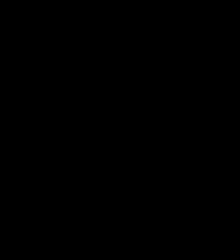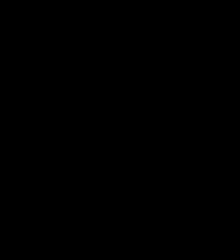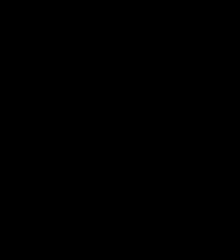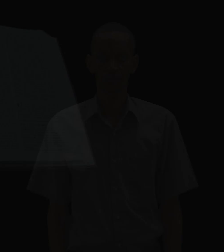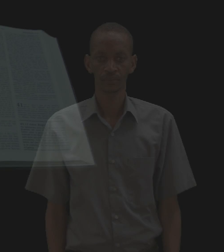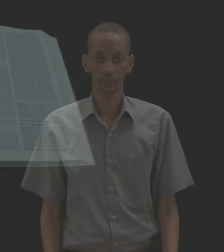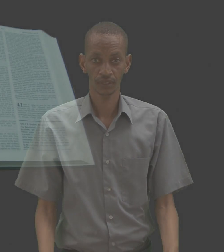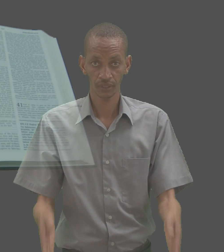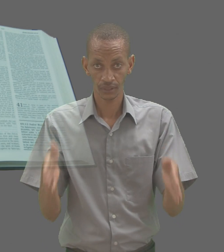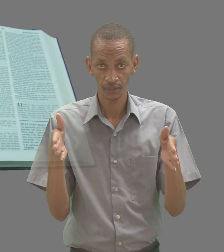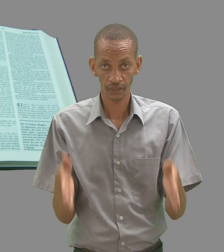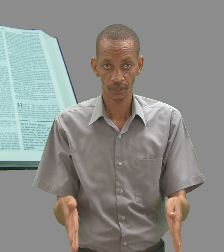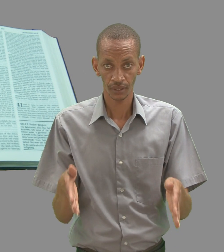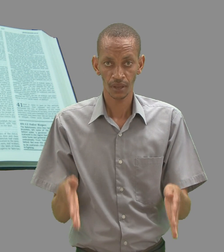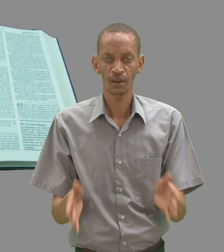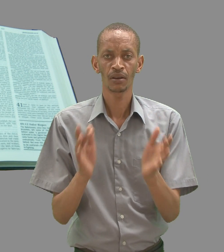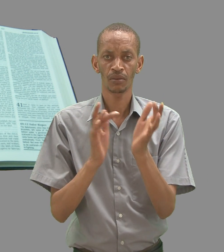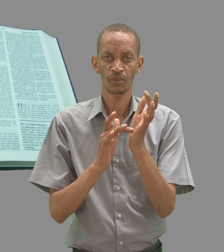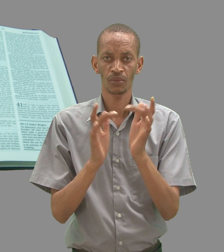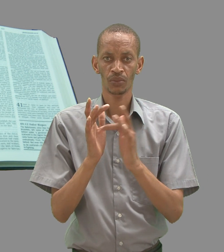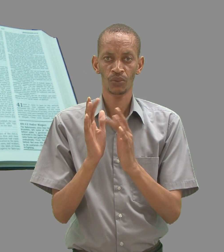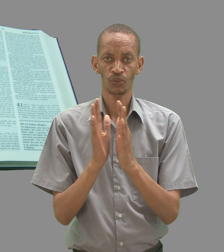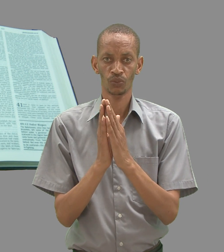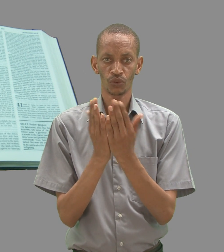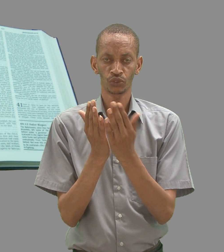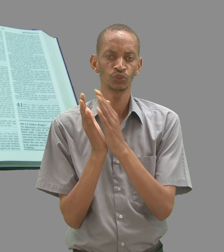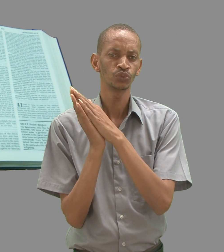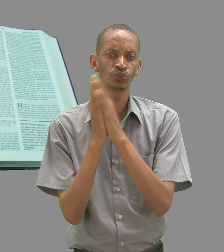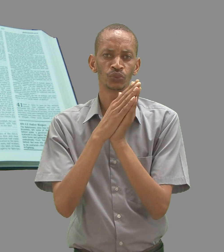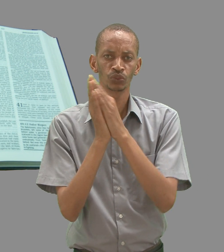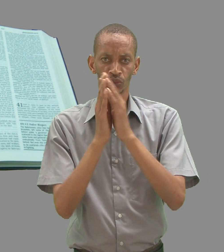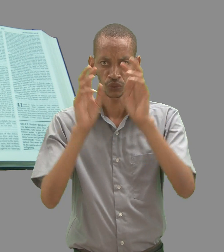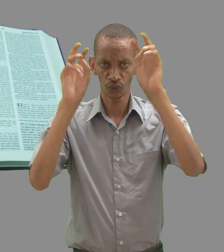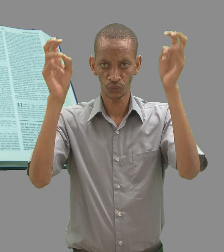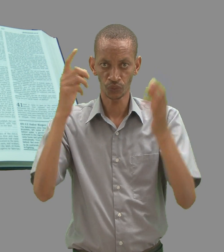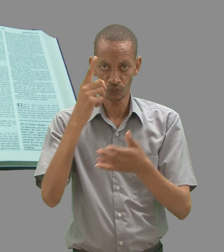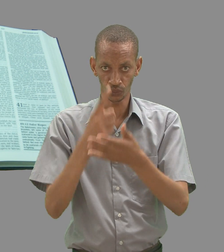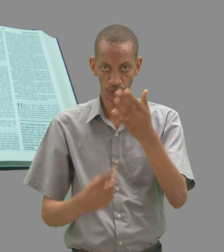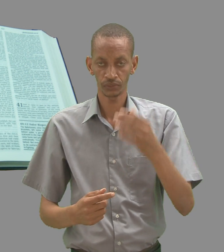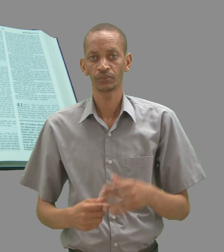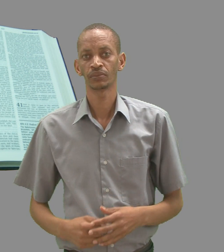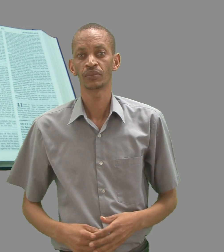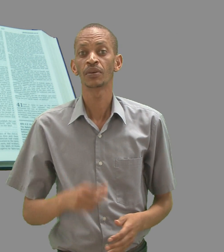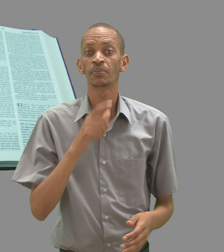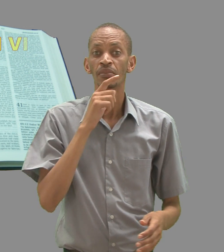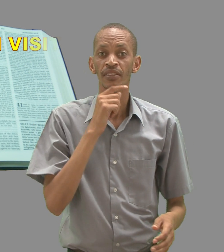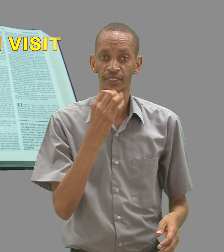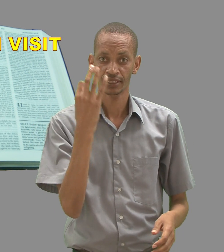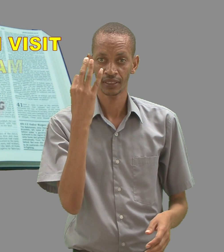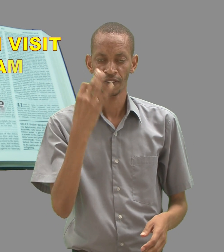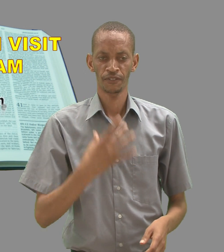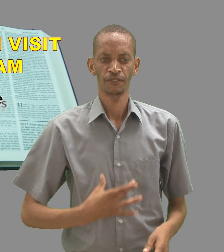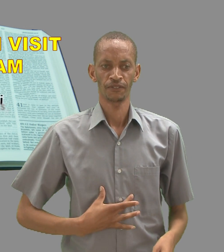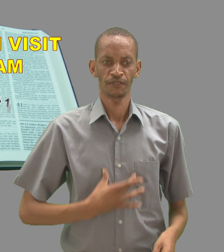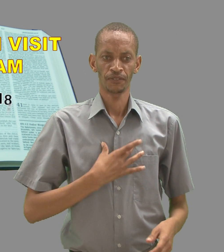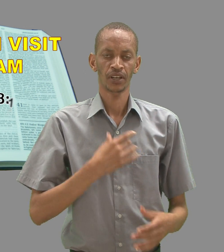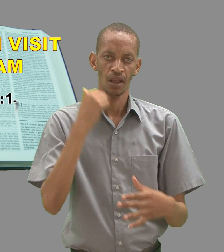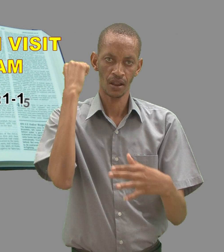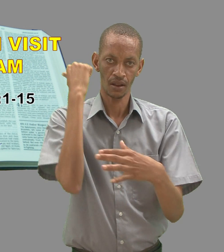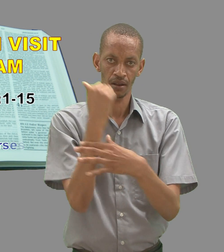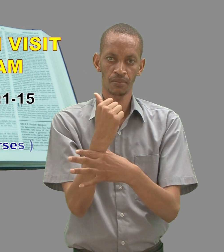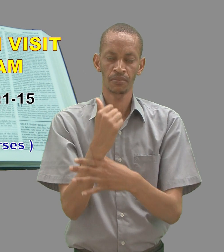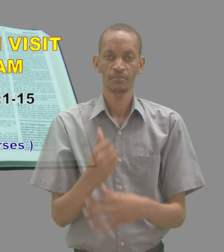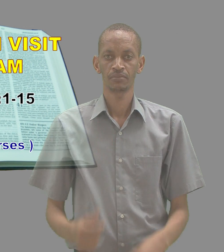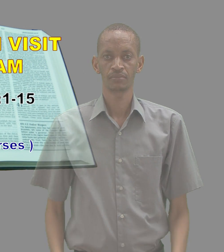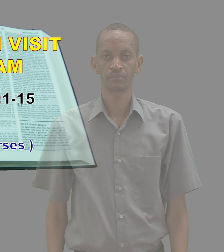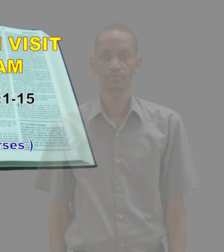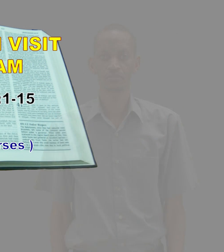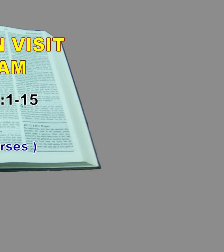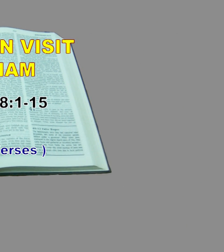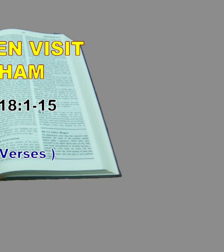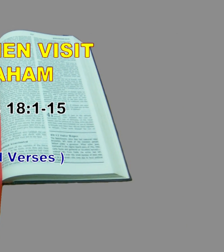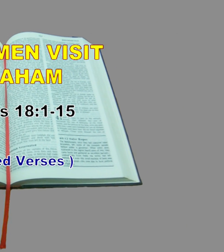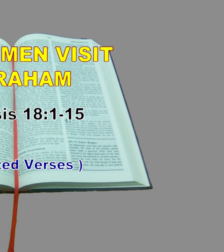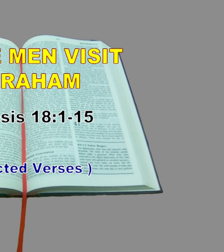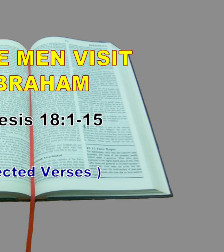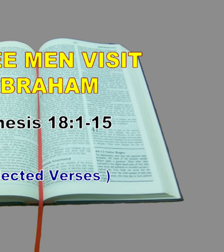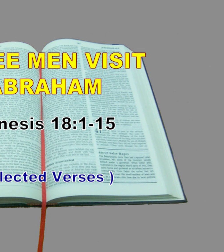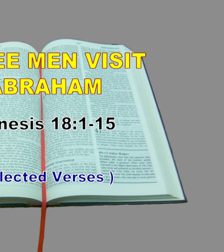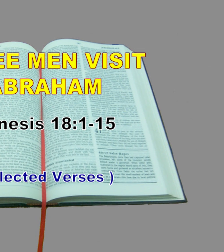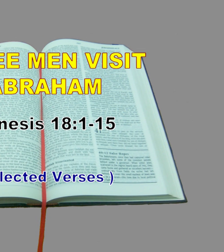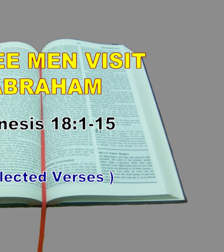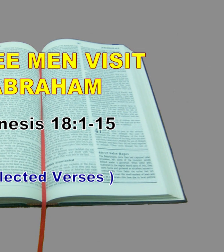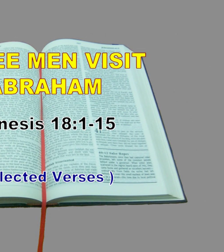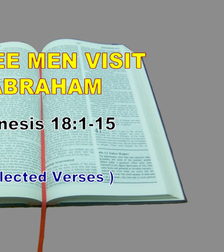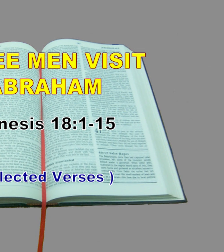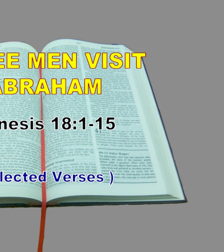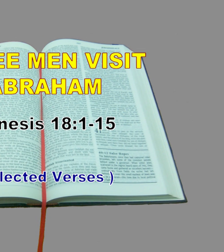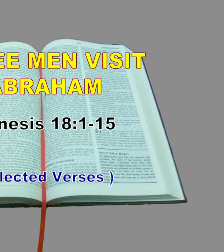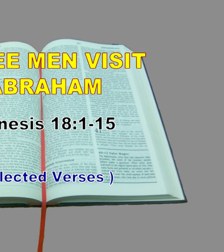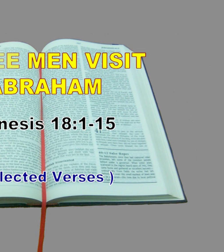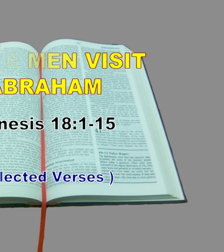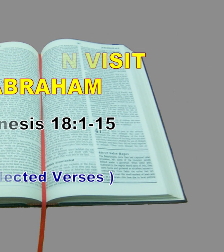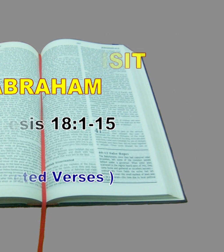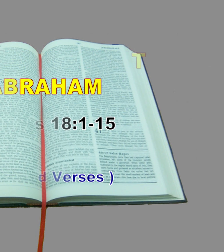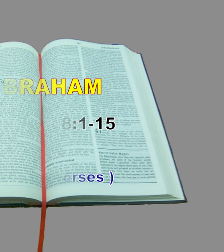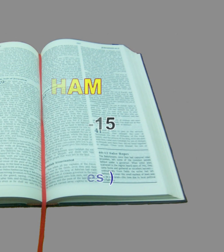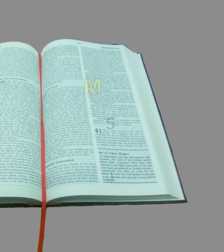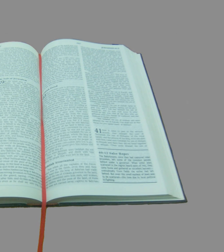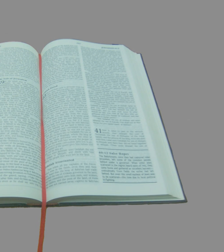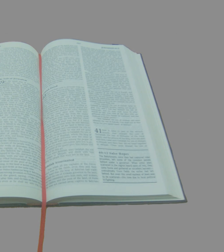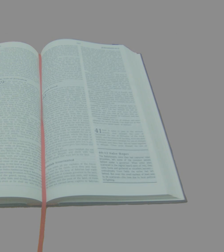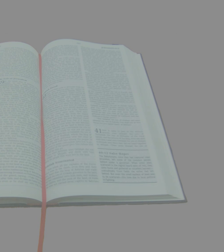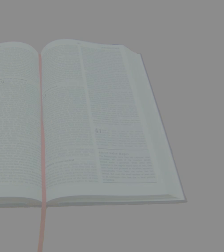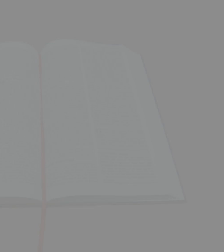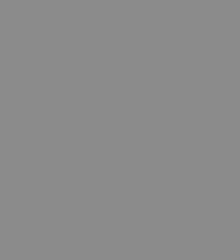Three men visit Abraham